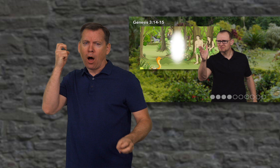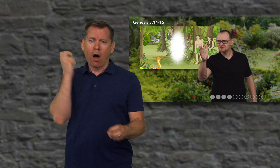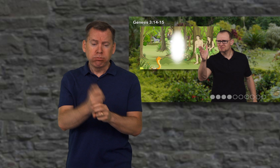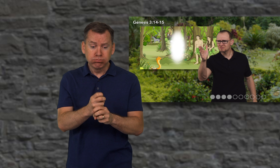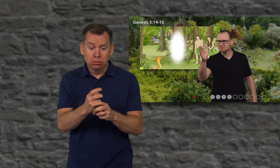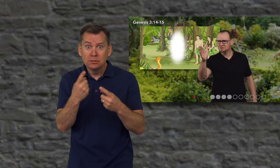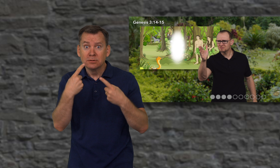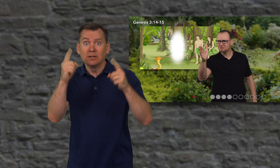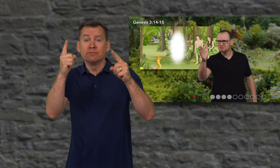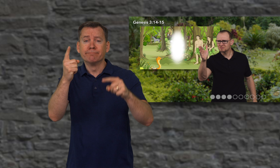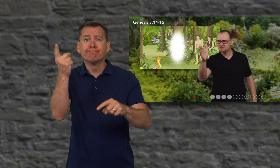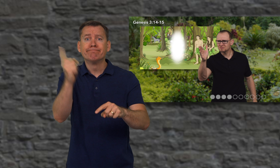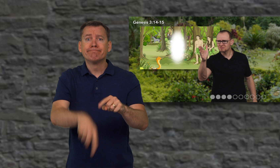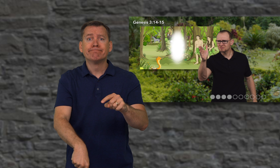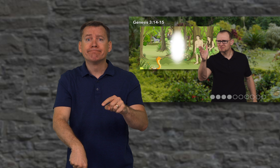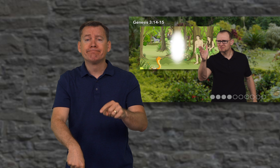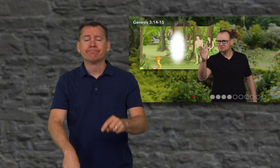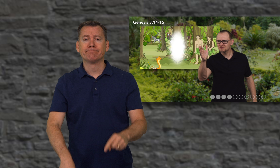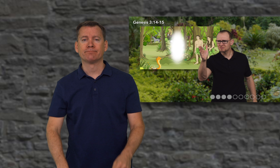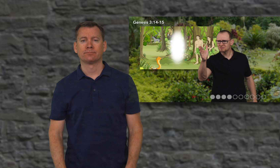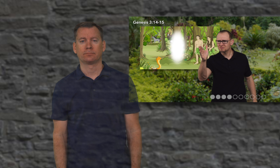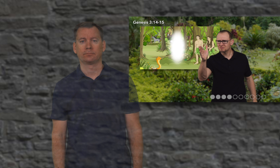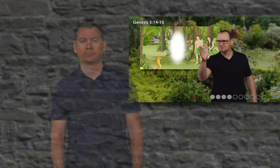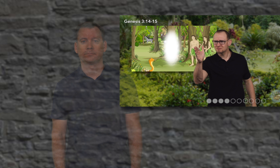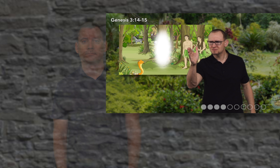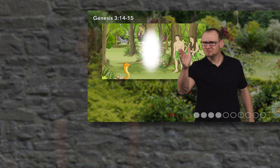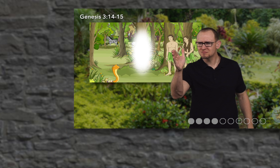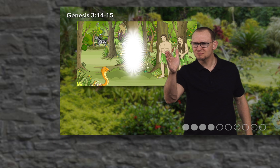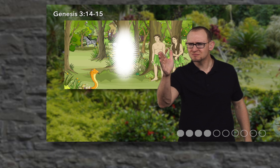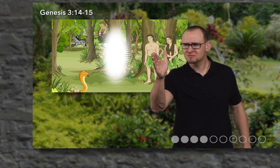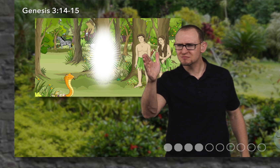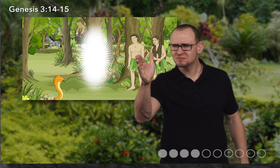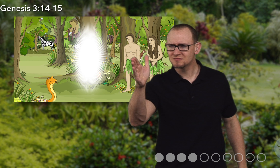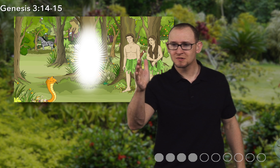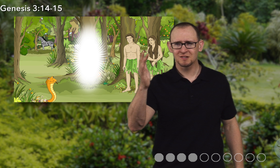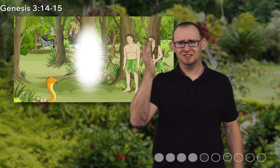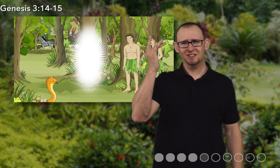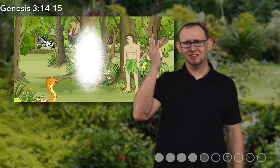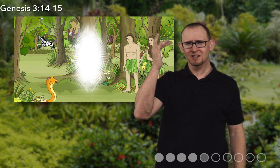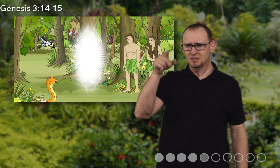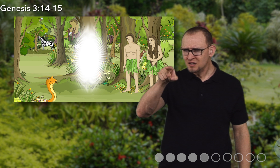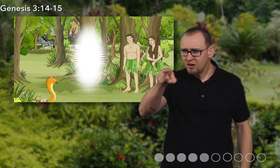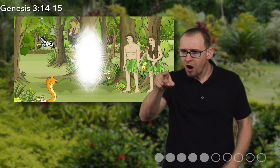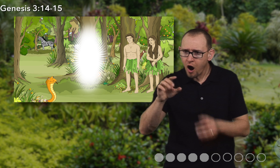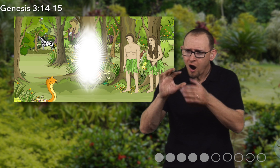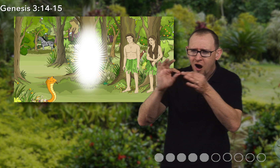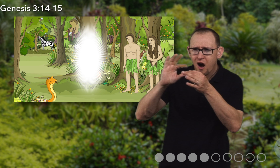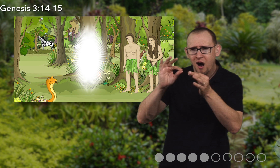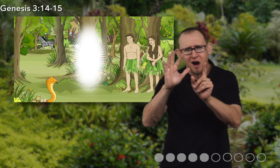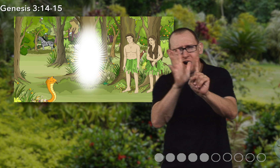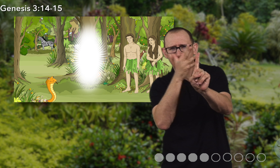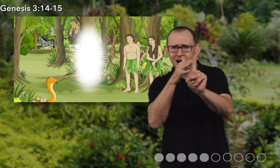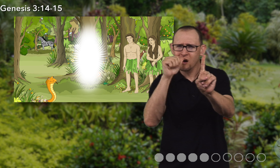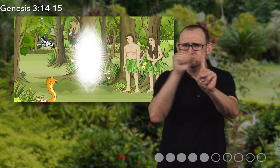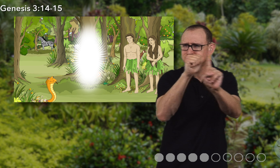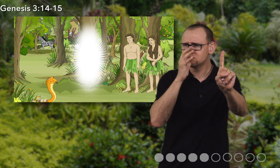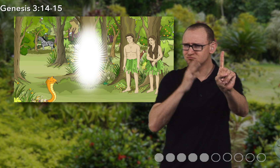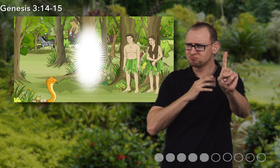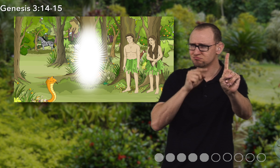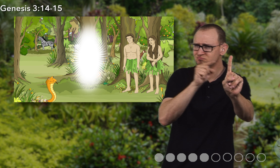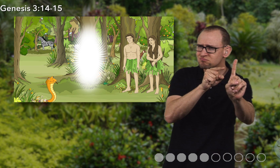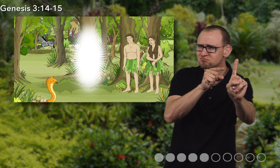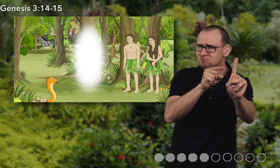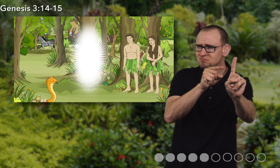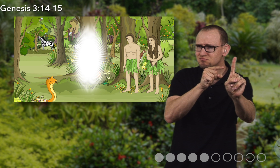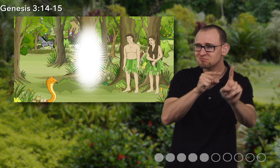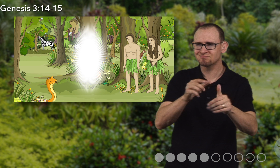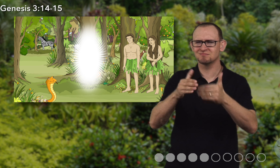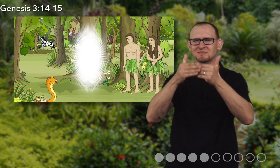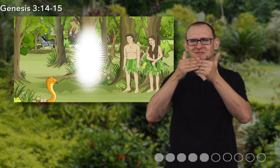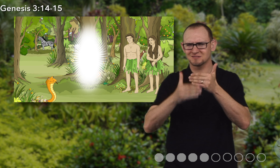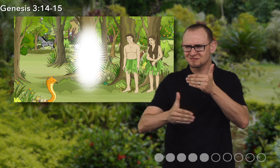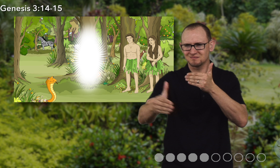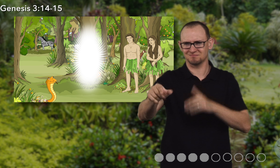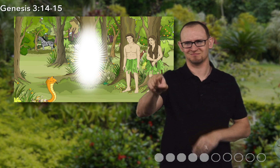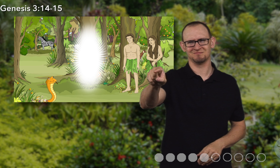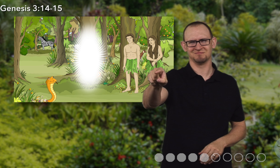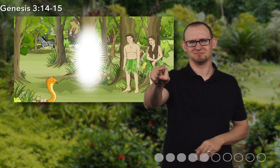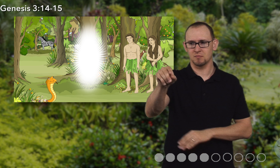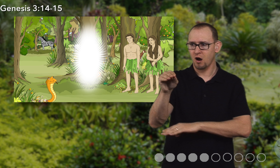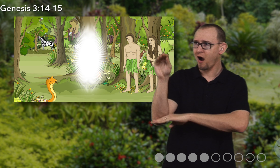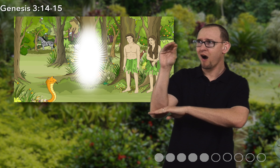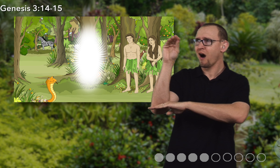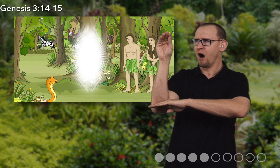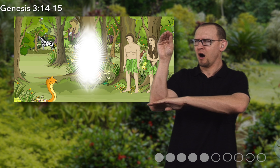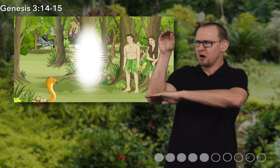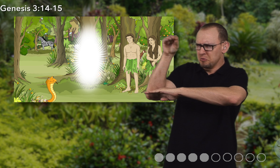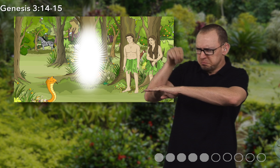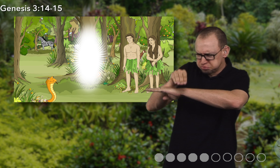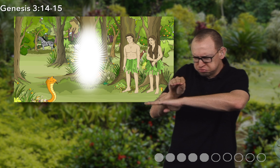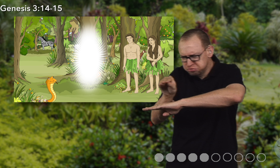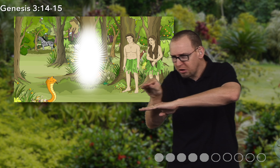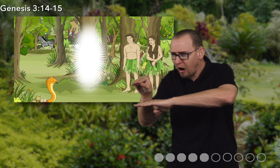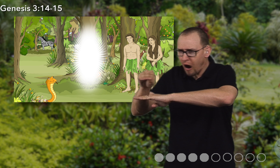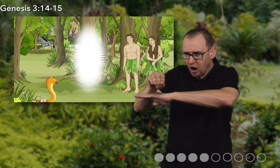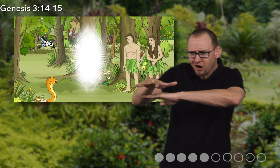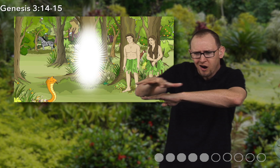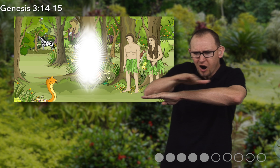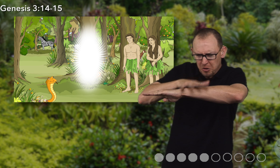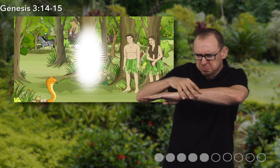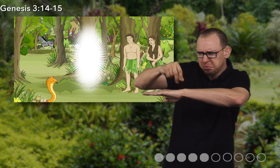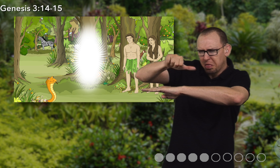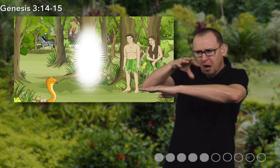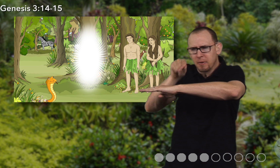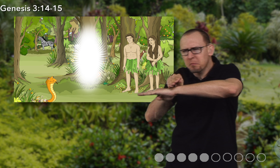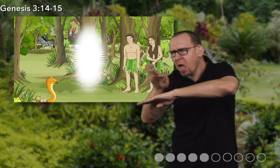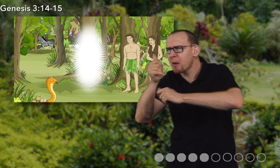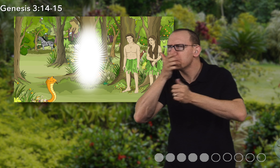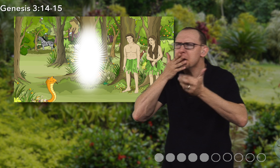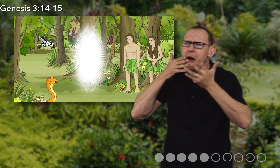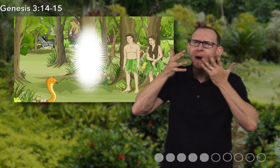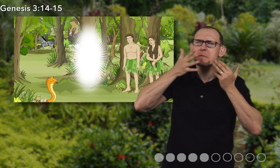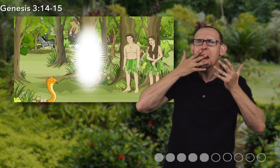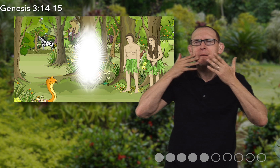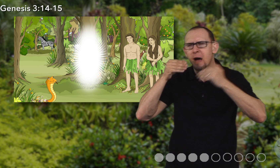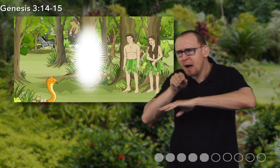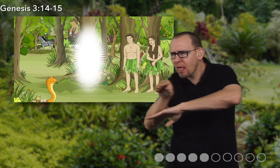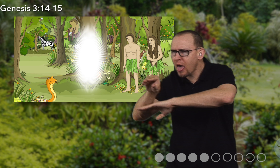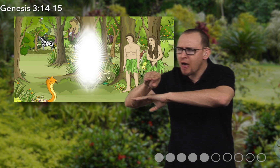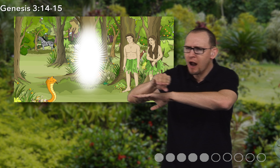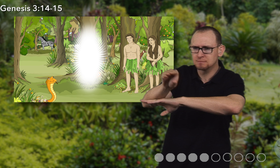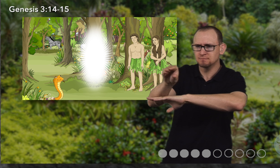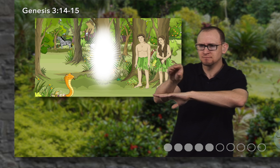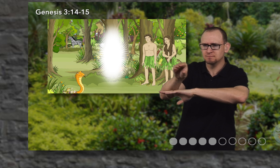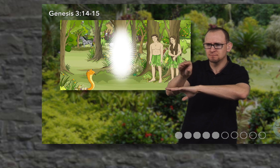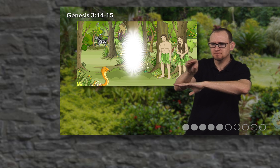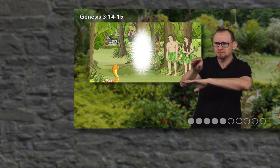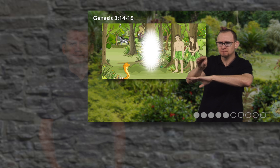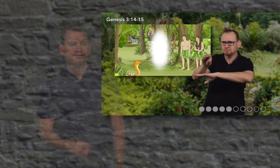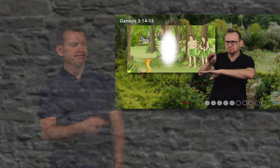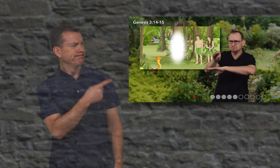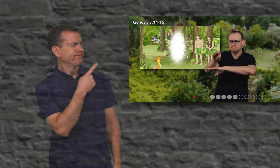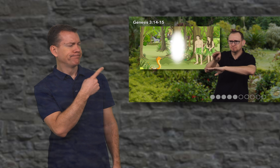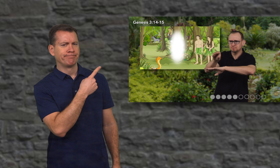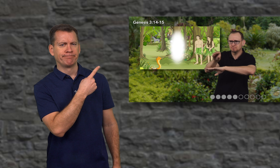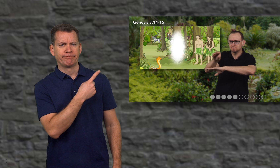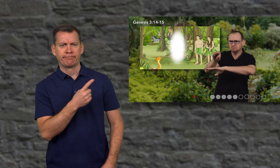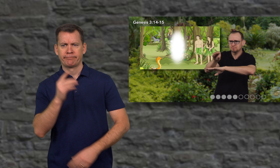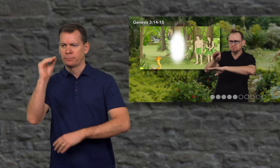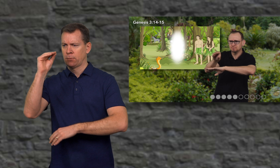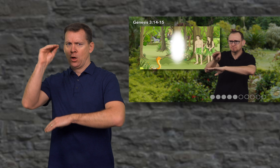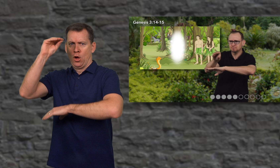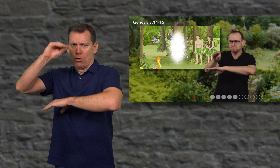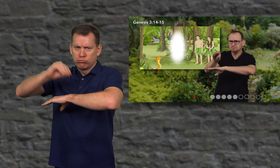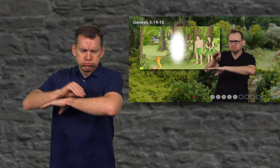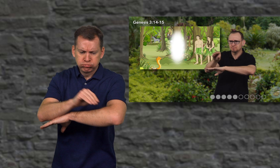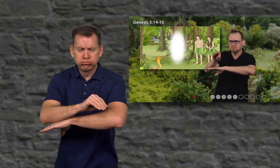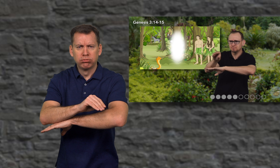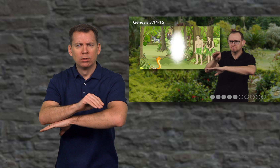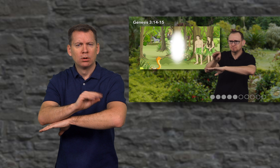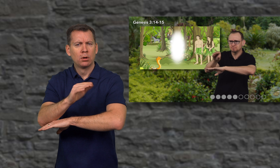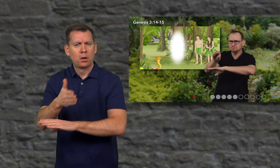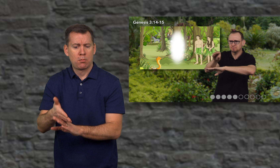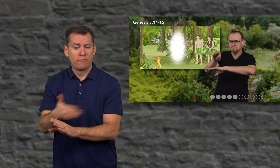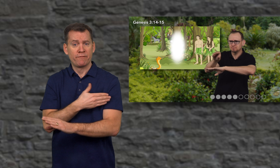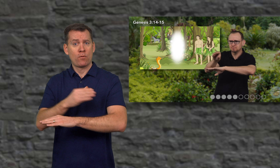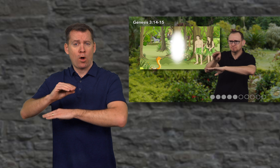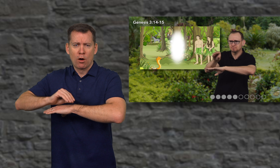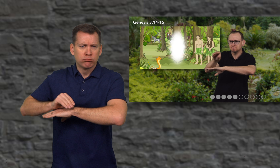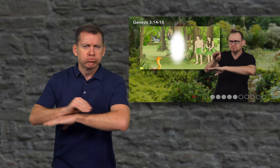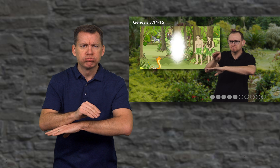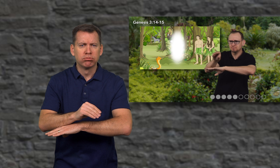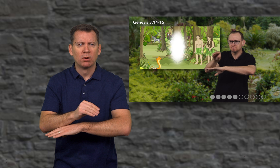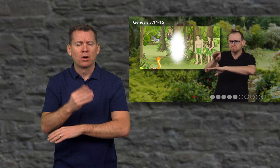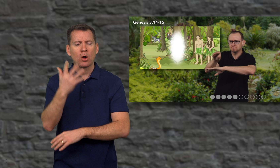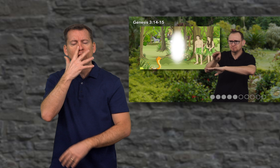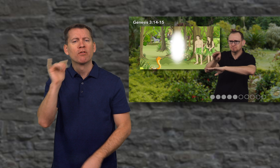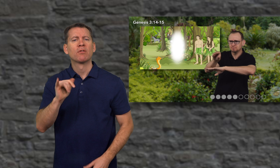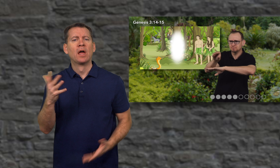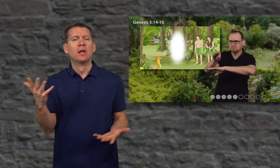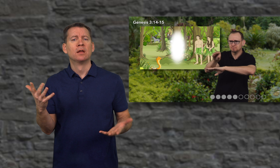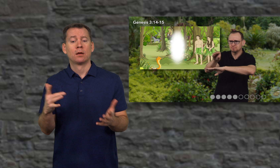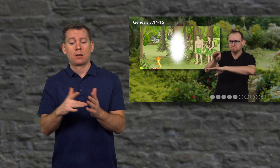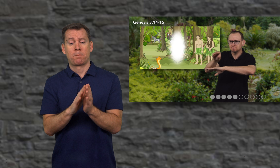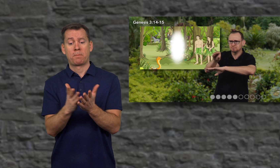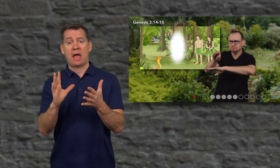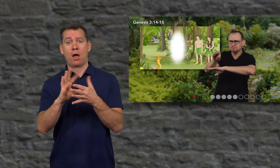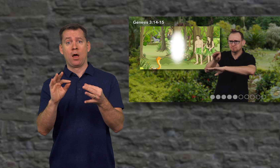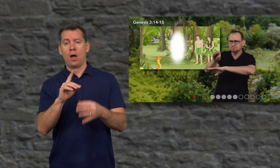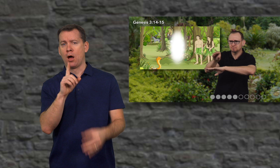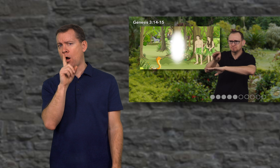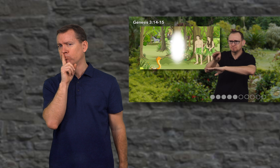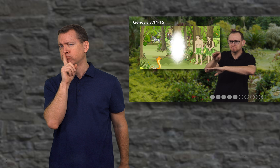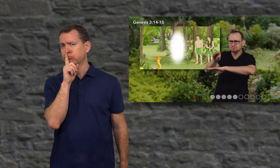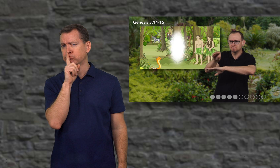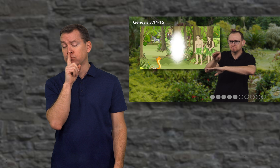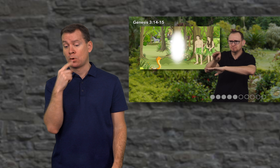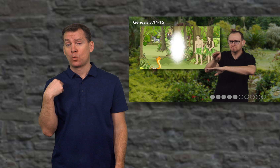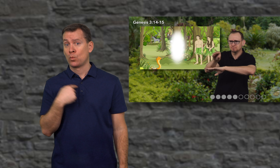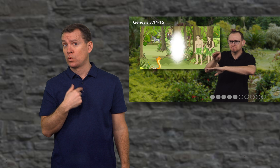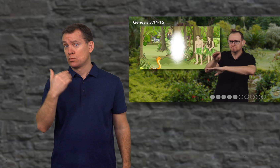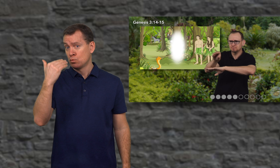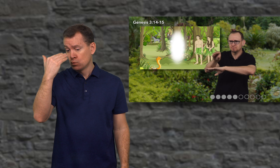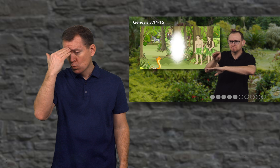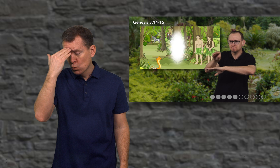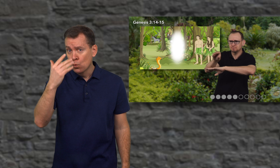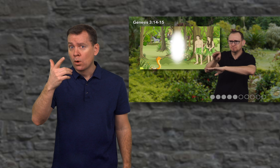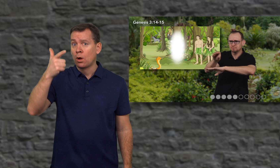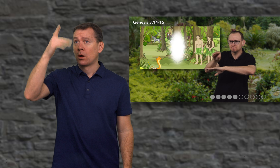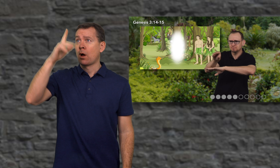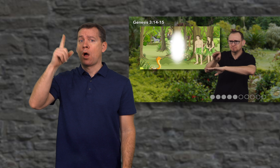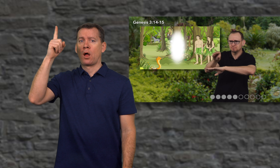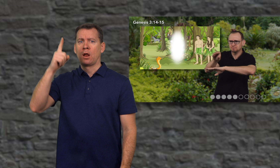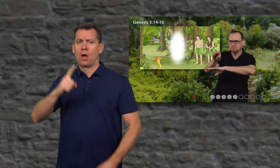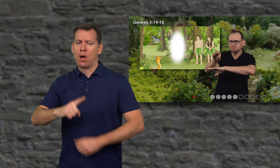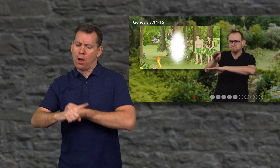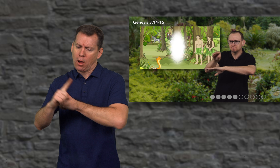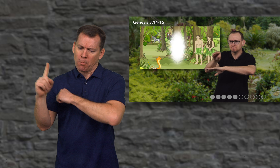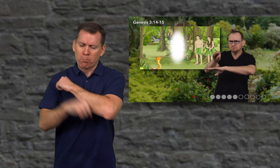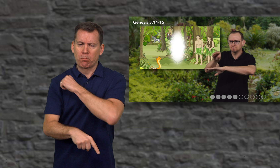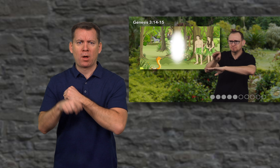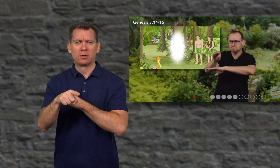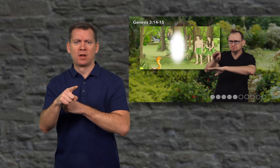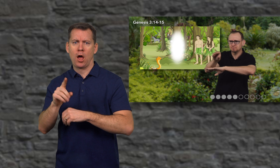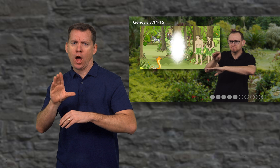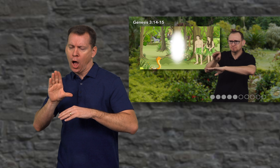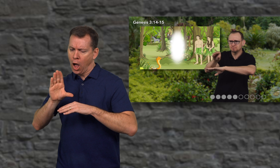On your belly will you go, and dust you will eat, all the days of your life.